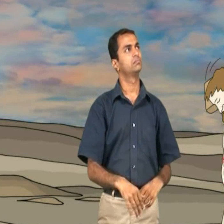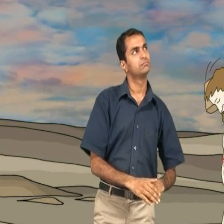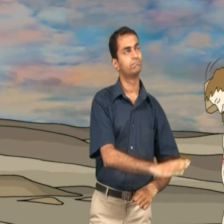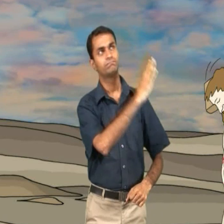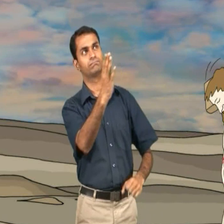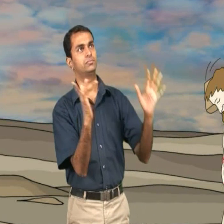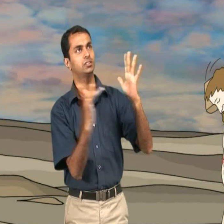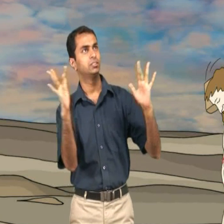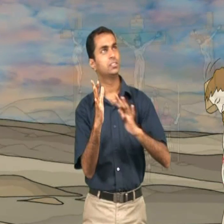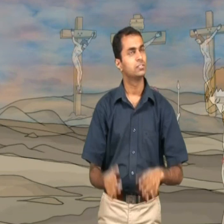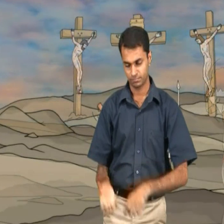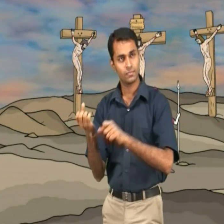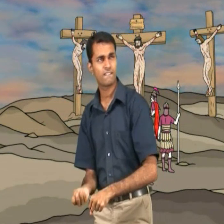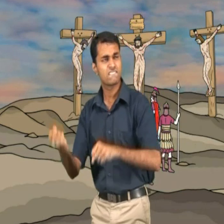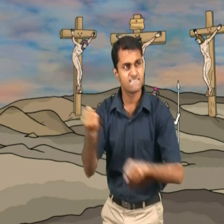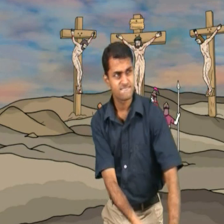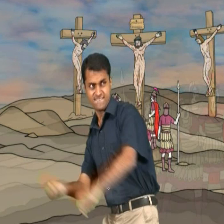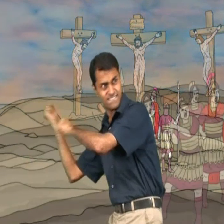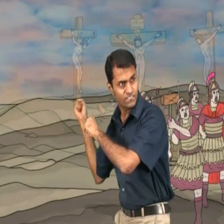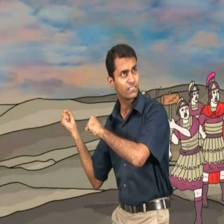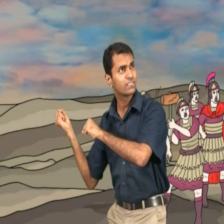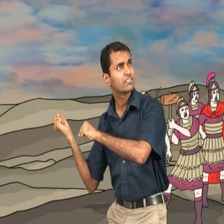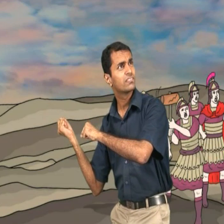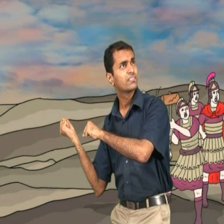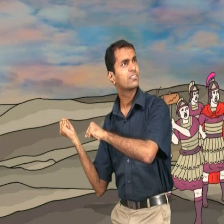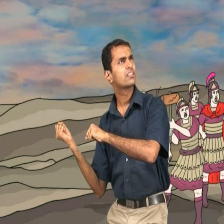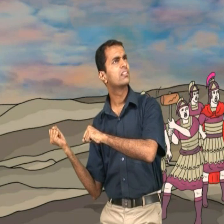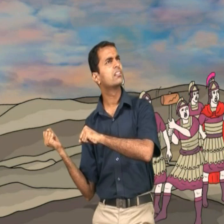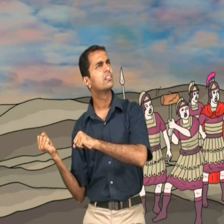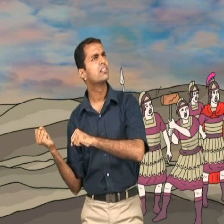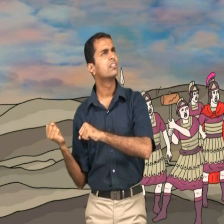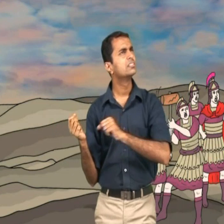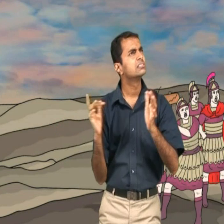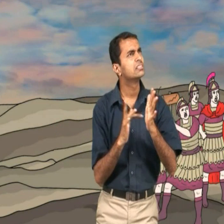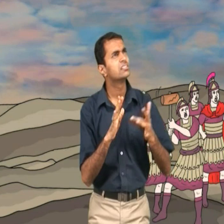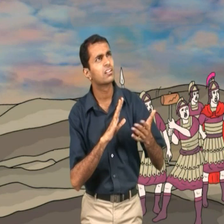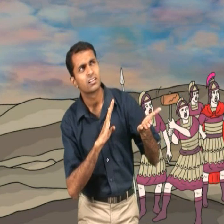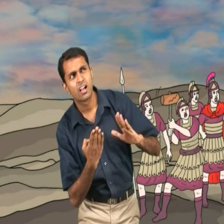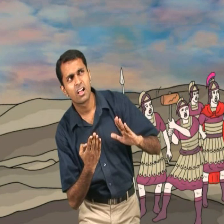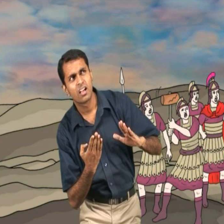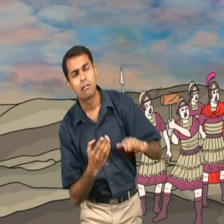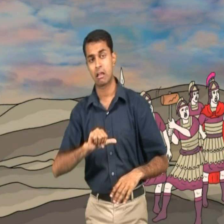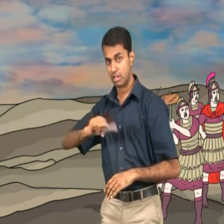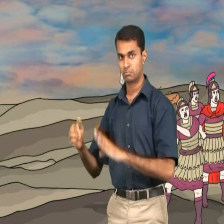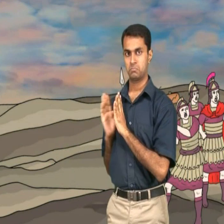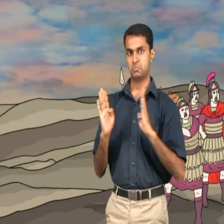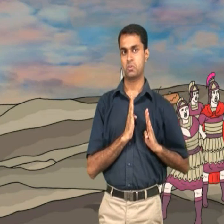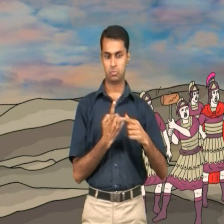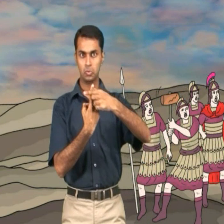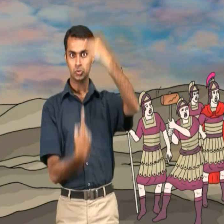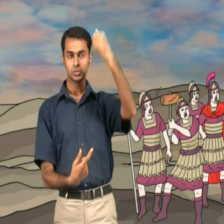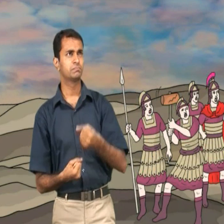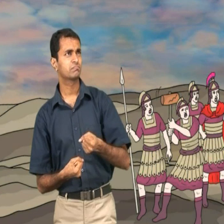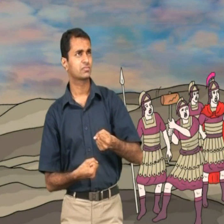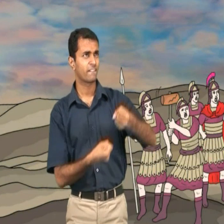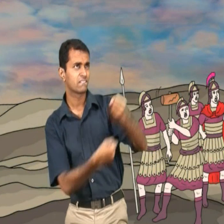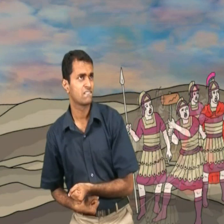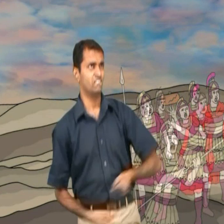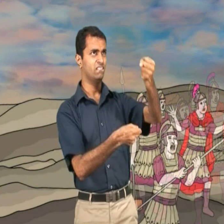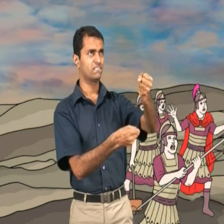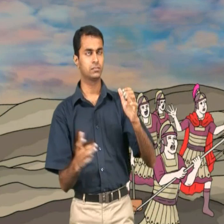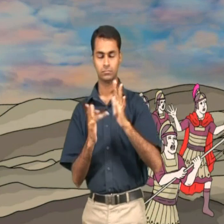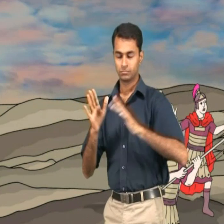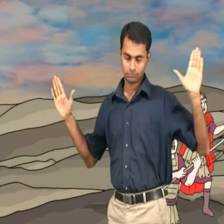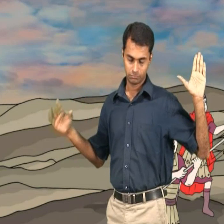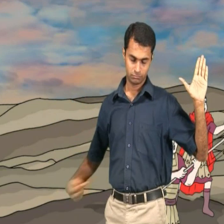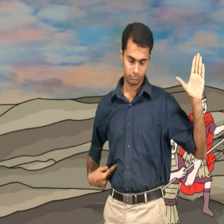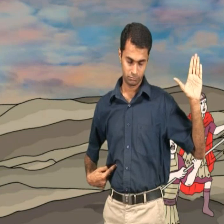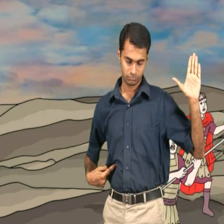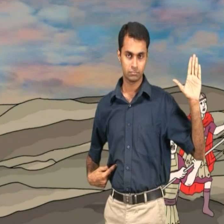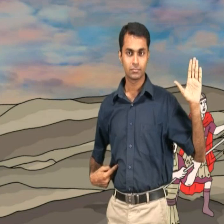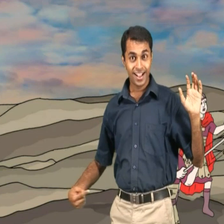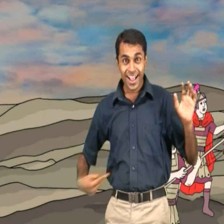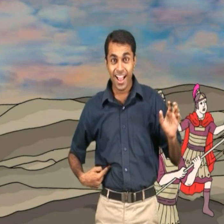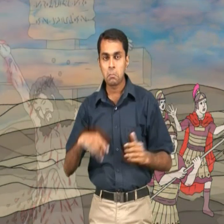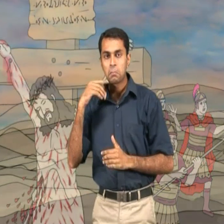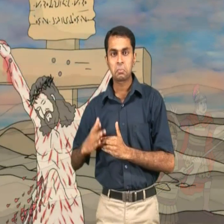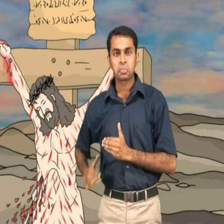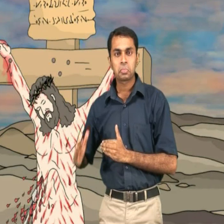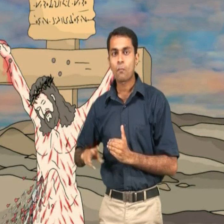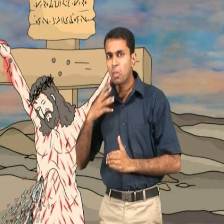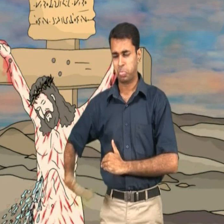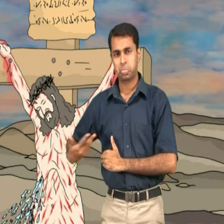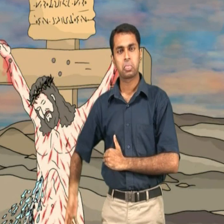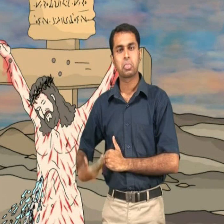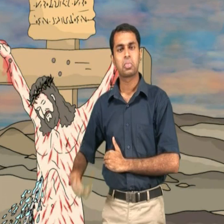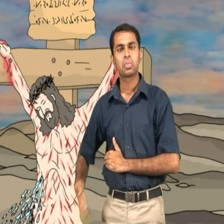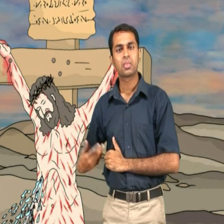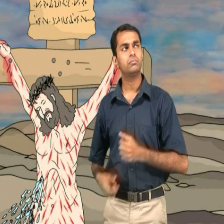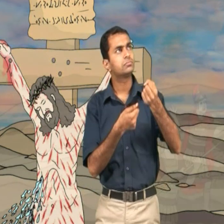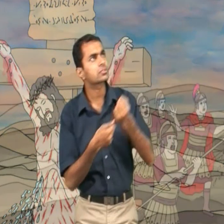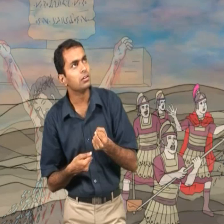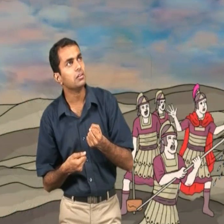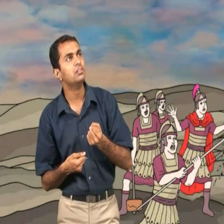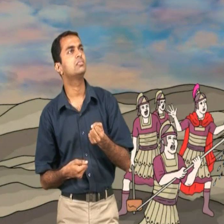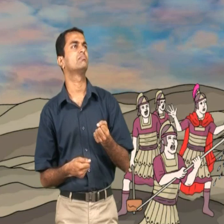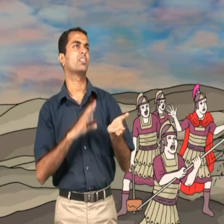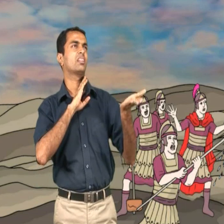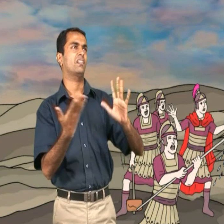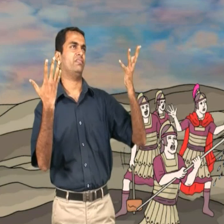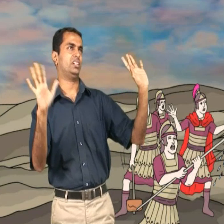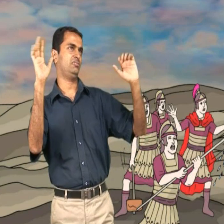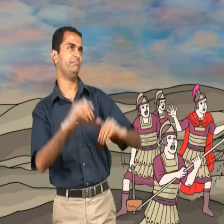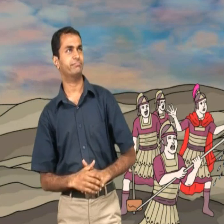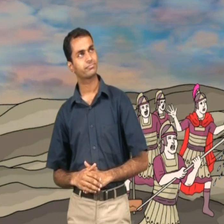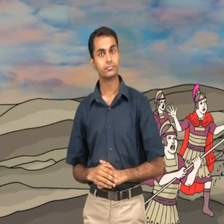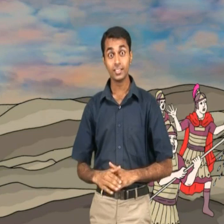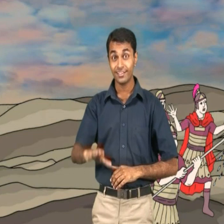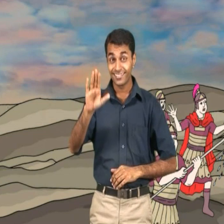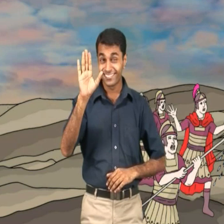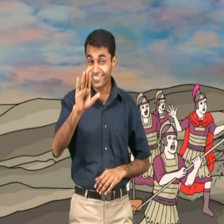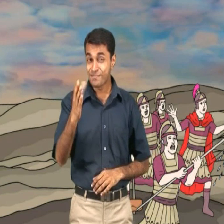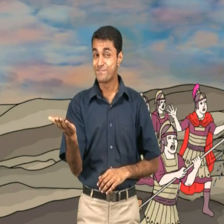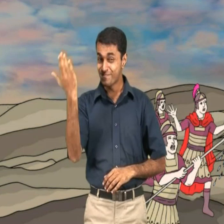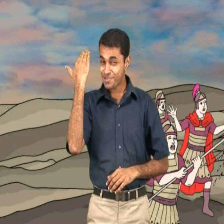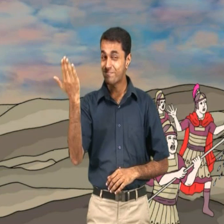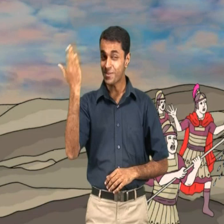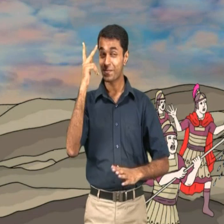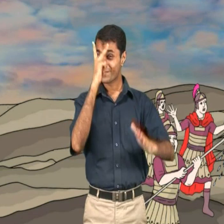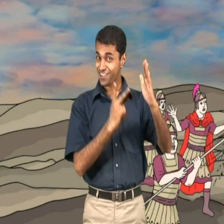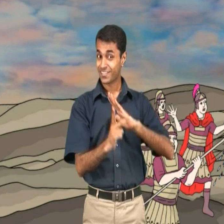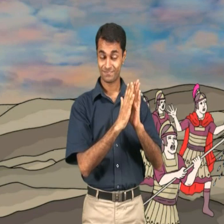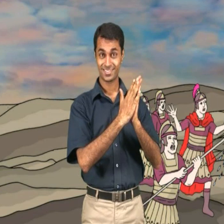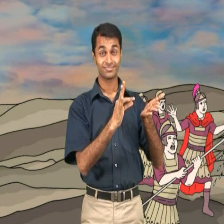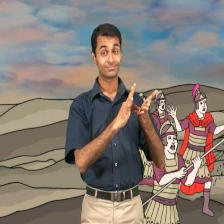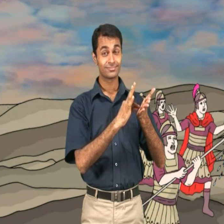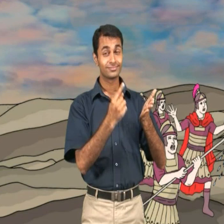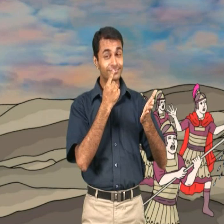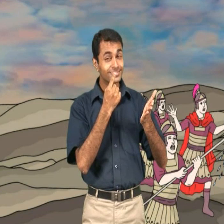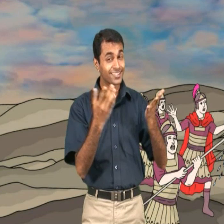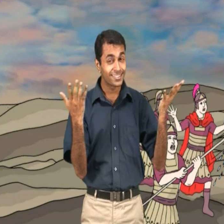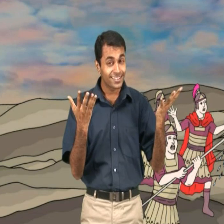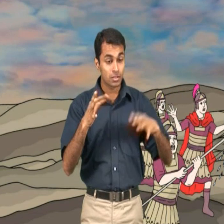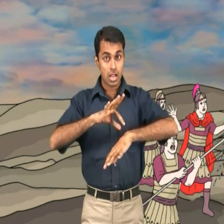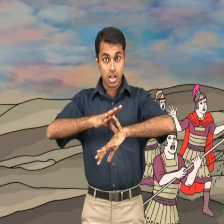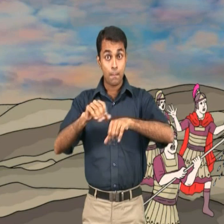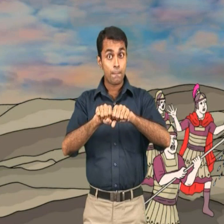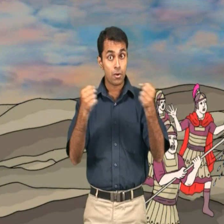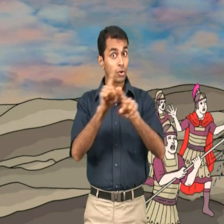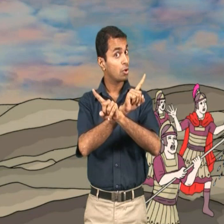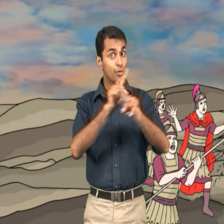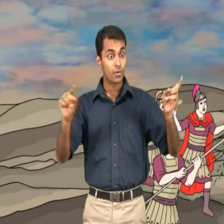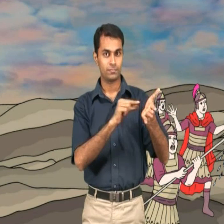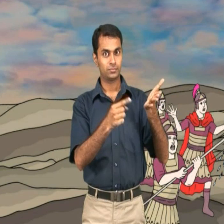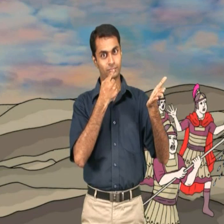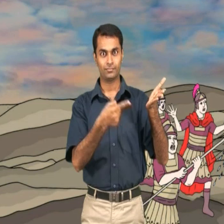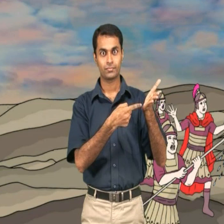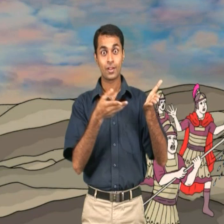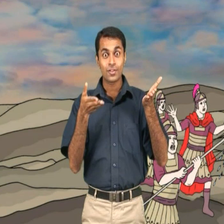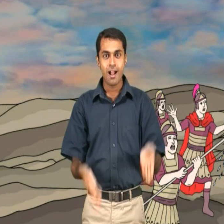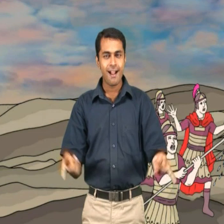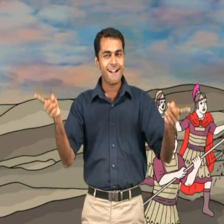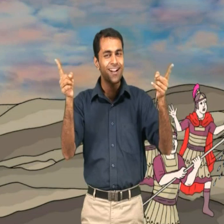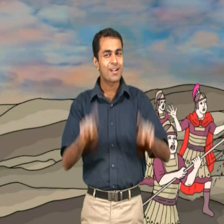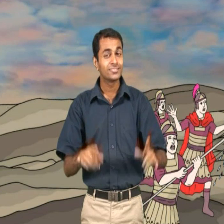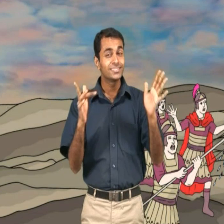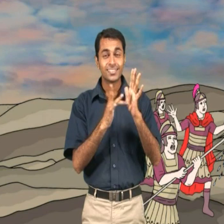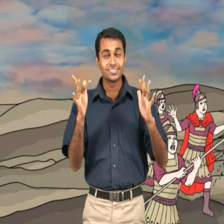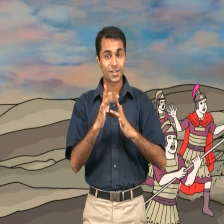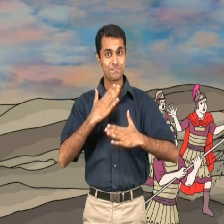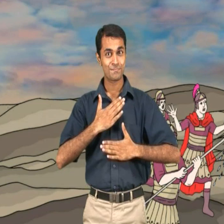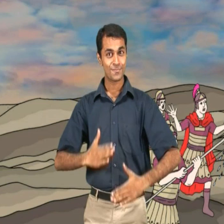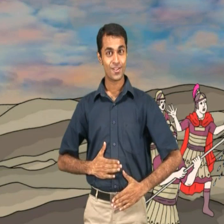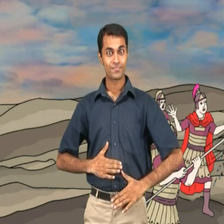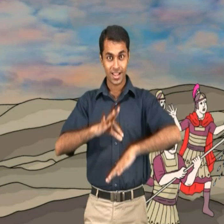He knows that he is telling the truth, so that you also may believe. Now these things happened so that the Scripture would be fulfilled: “Not one of His bones will be broken.”